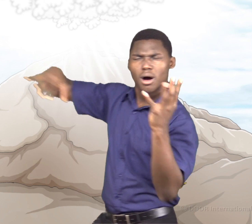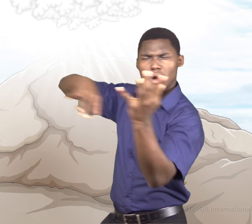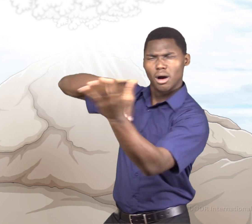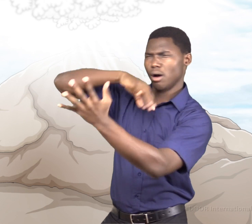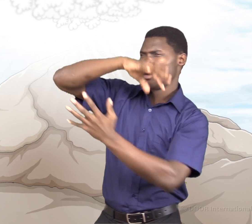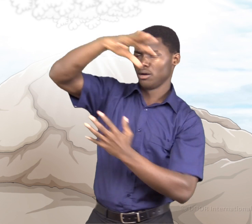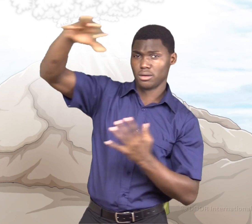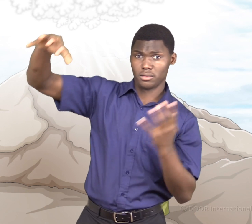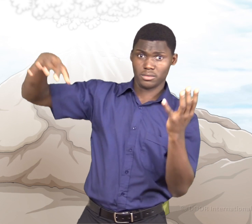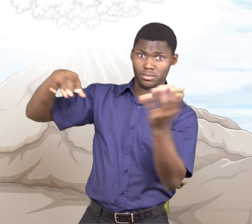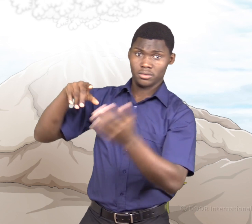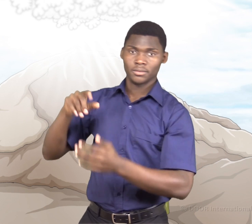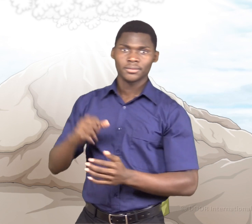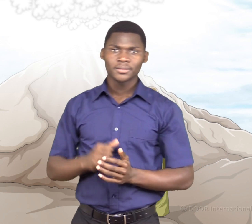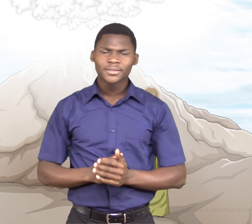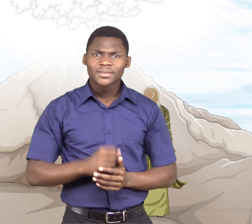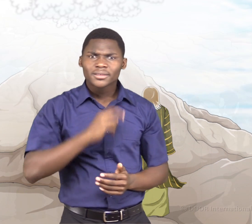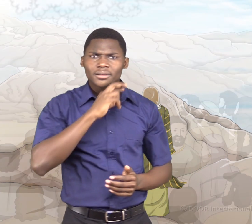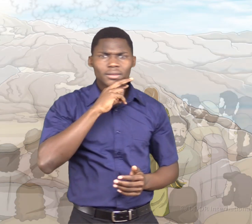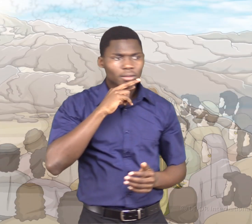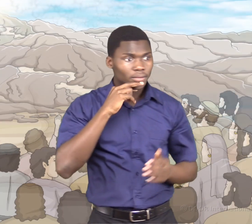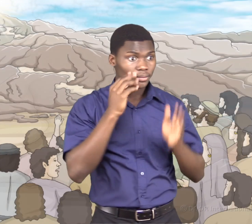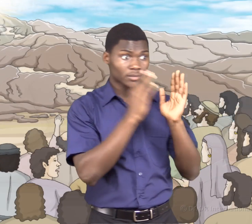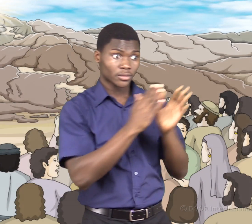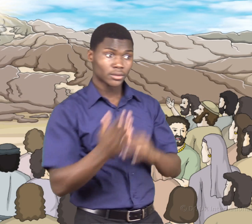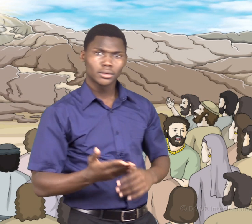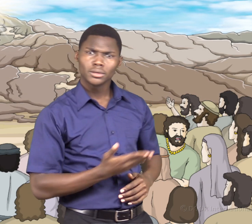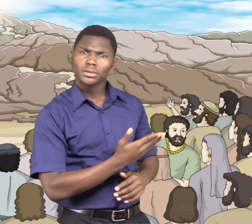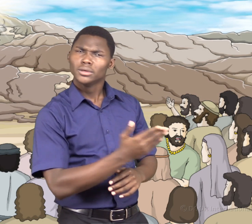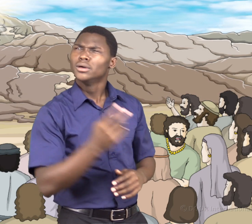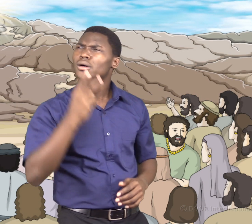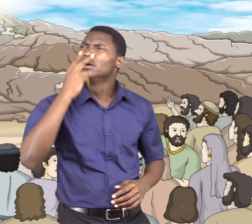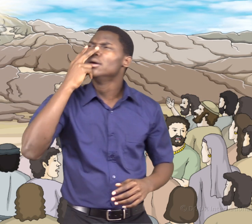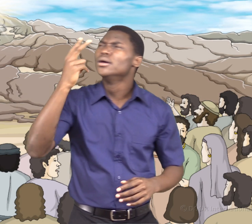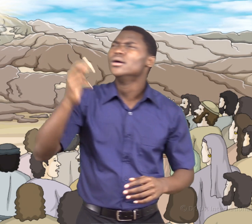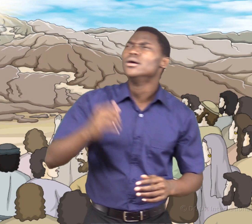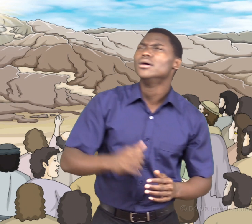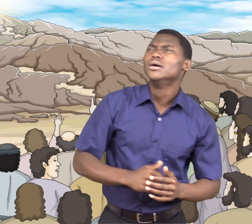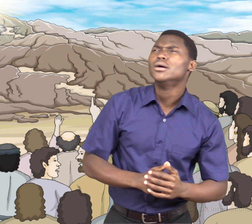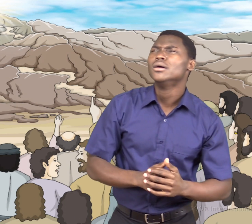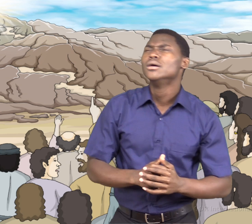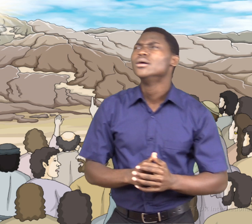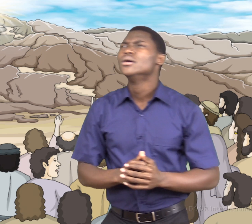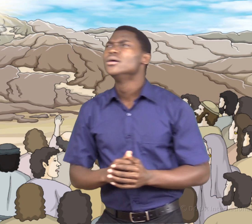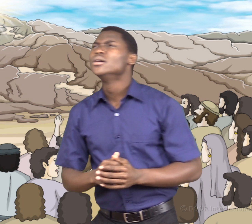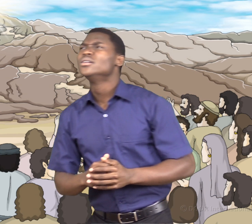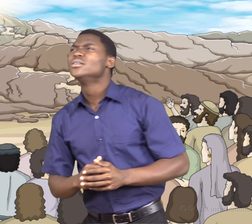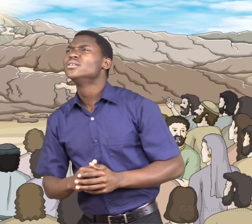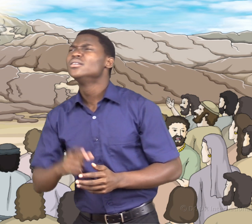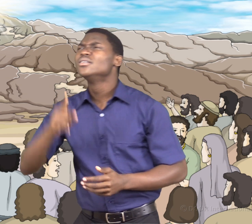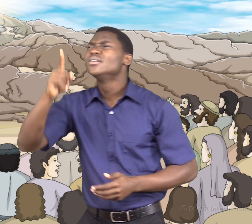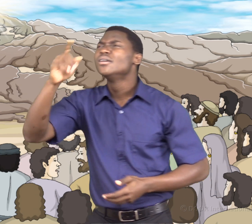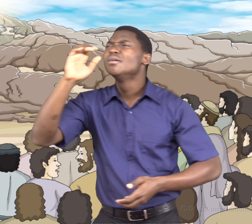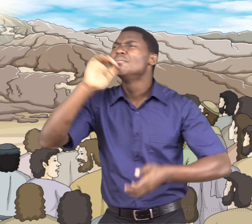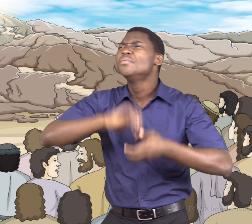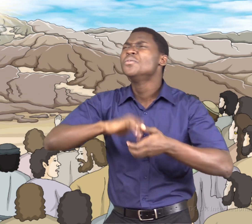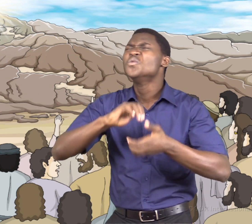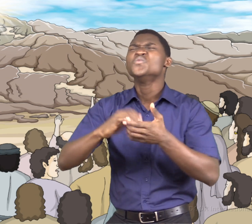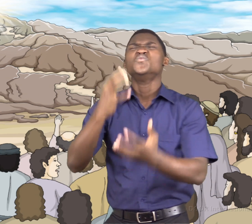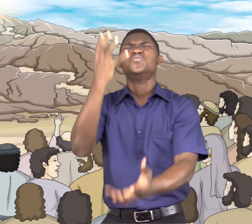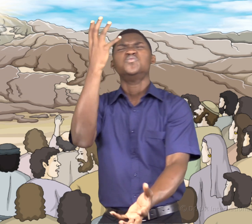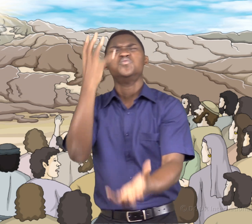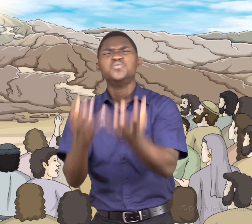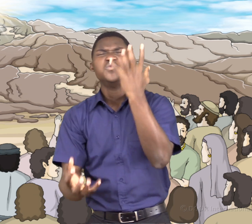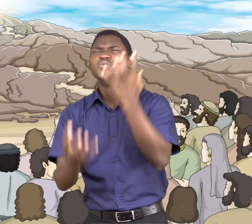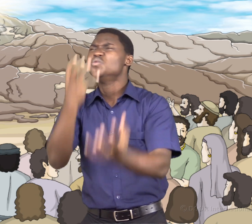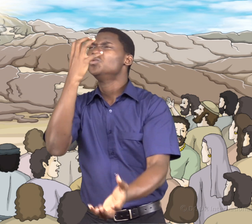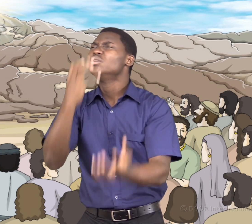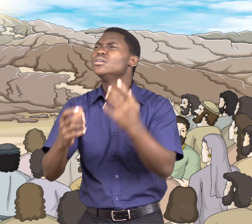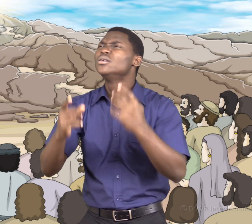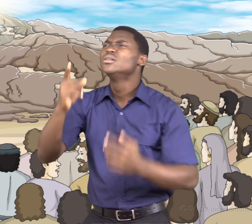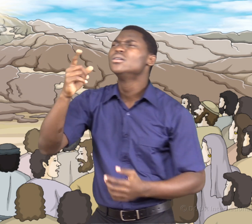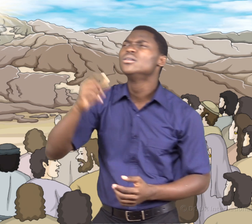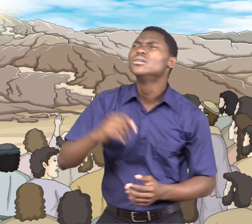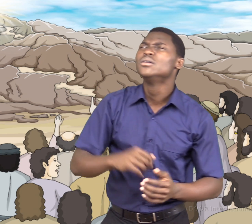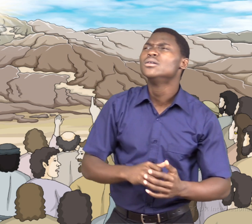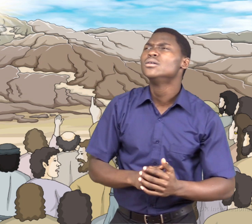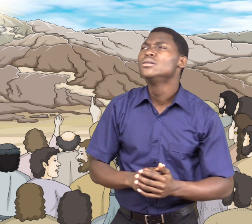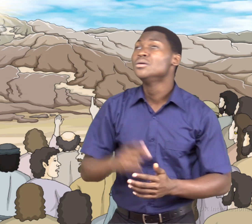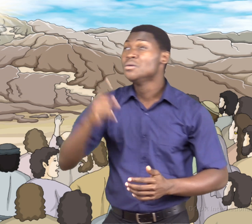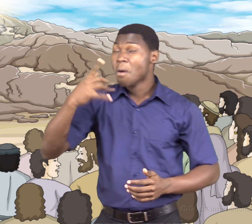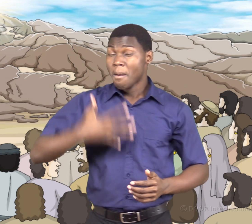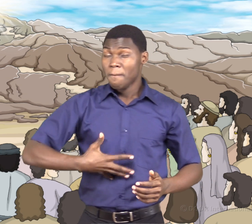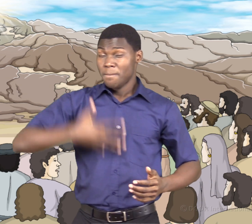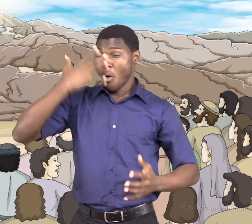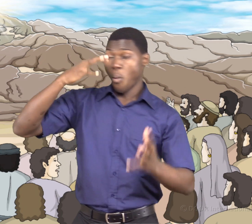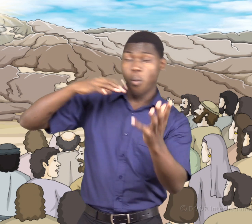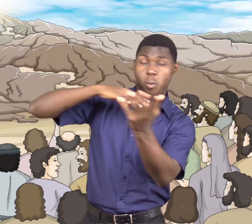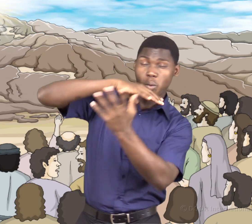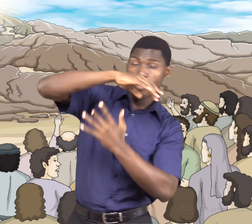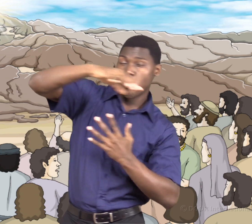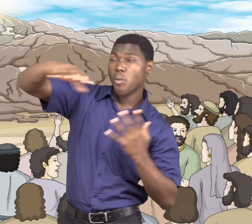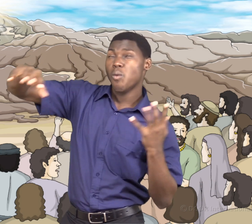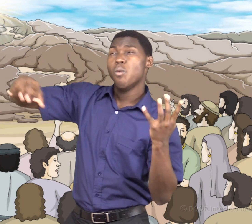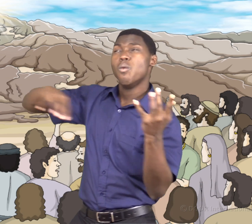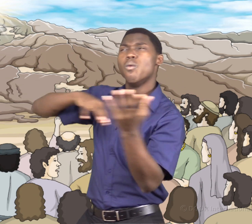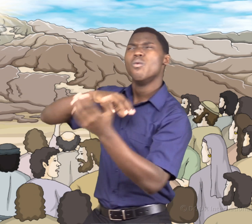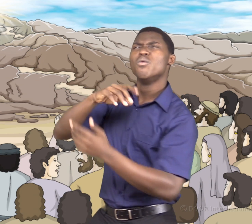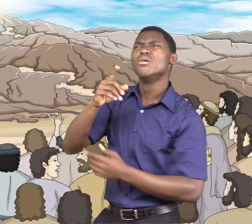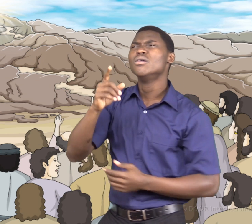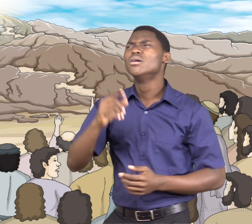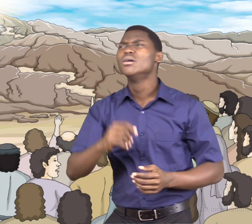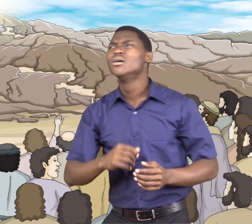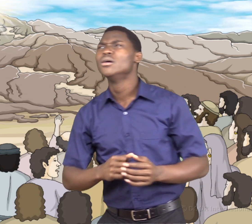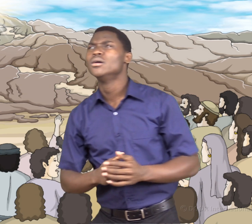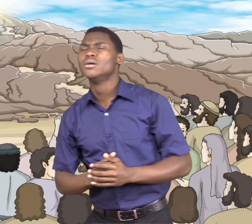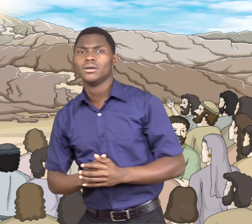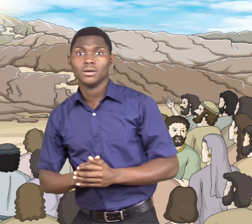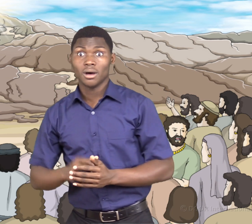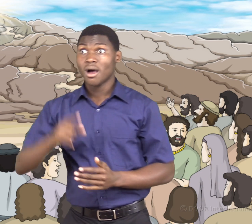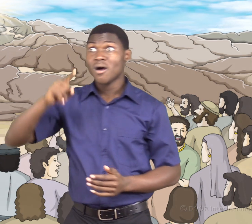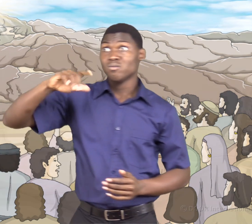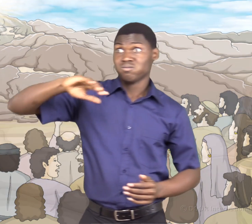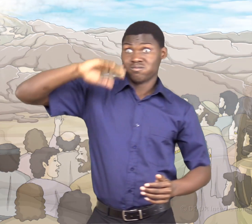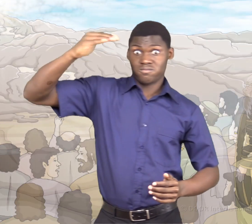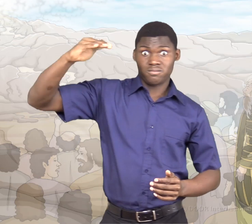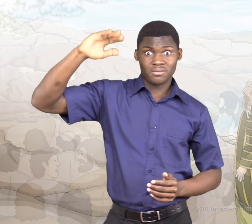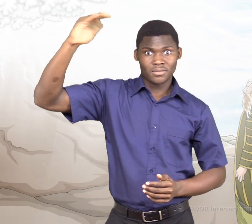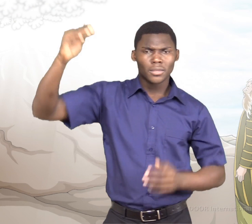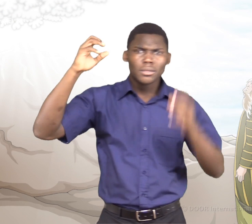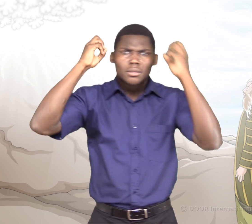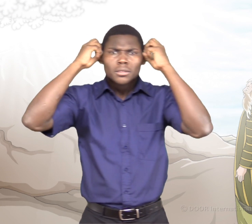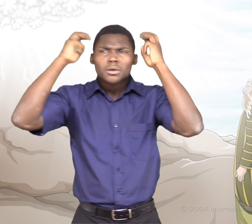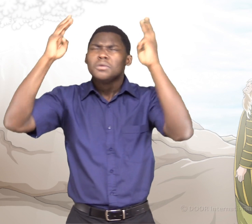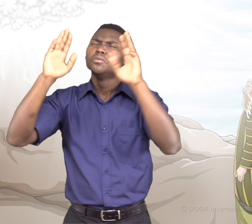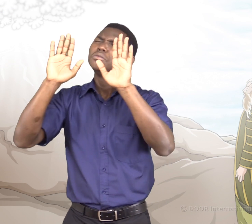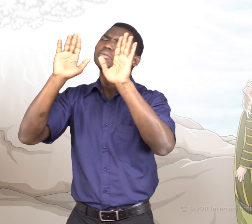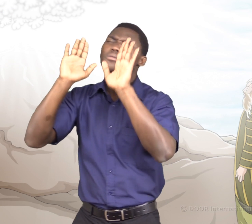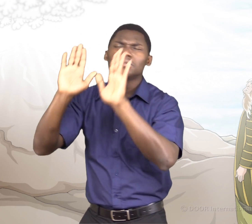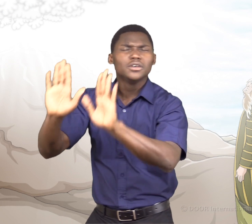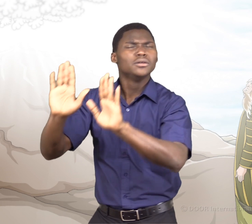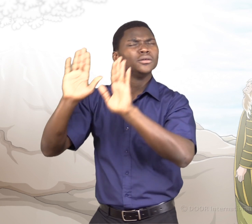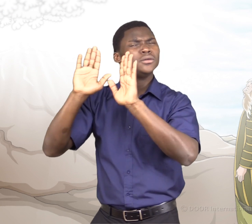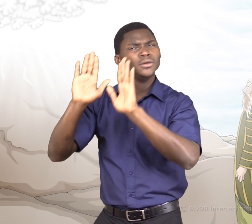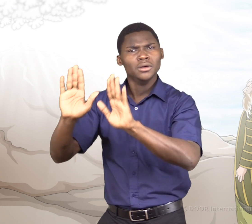And the sight of the glory of the LORD was like a consuming fire on the mountaintop in the eyes of the Israelites.